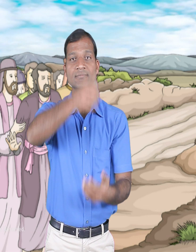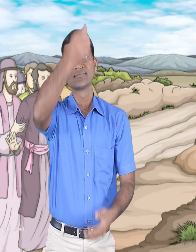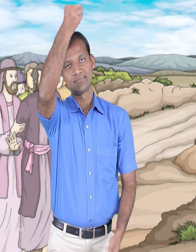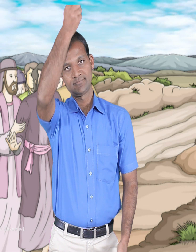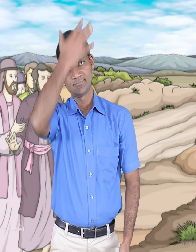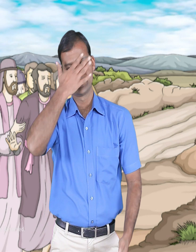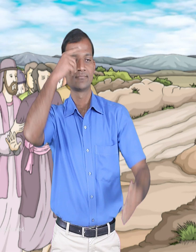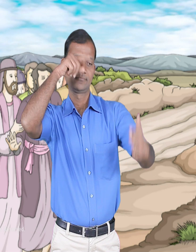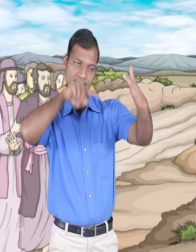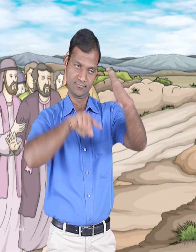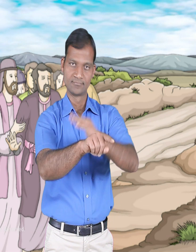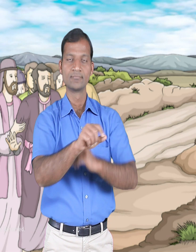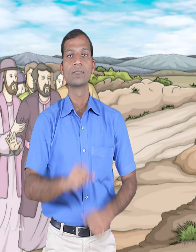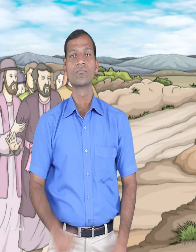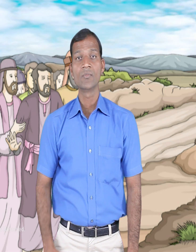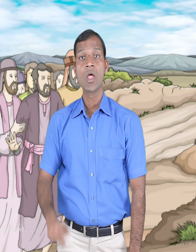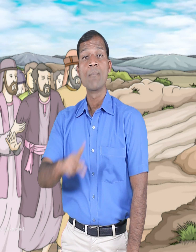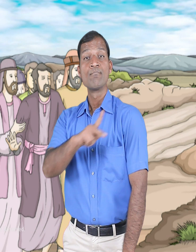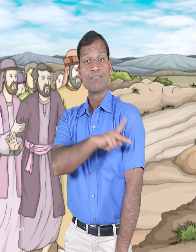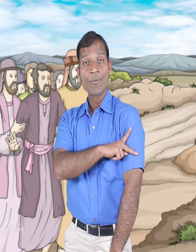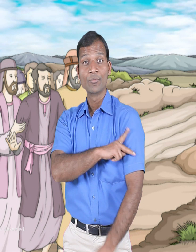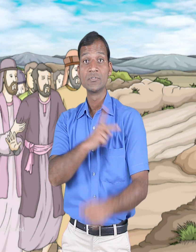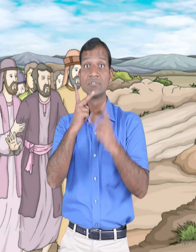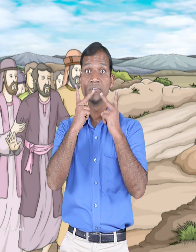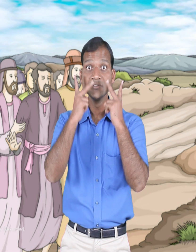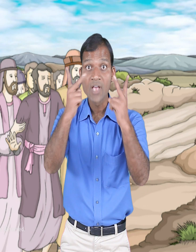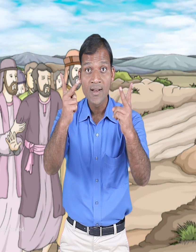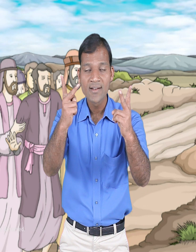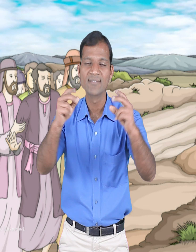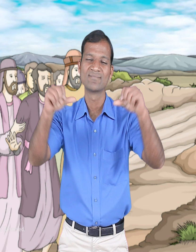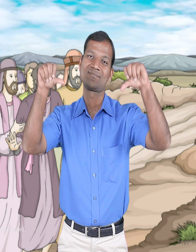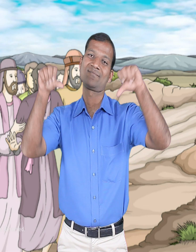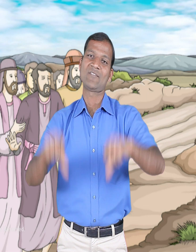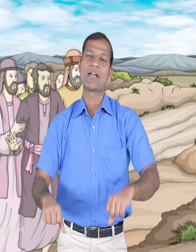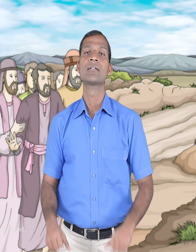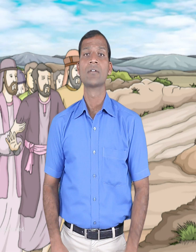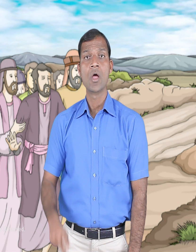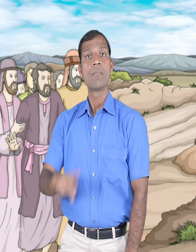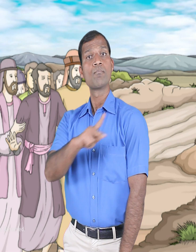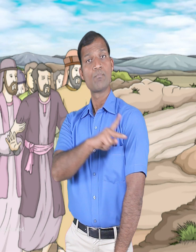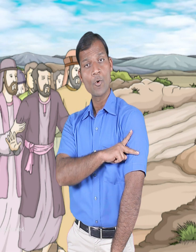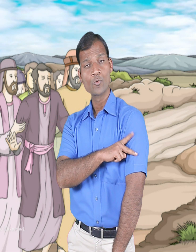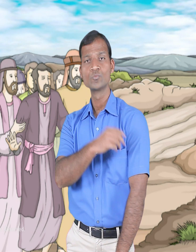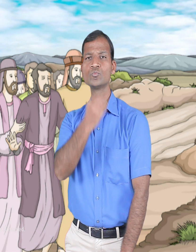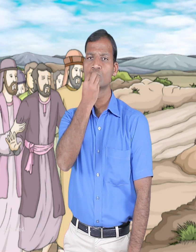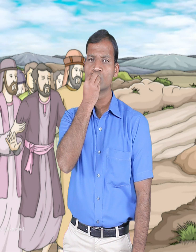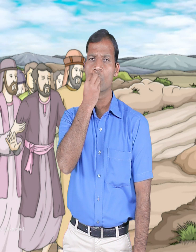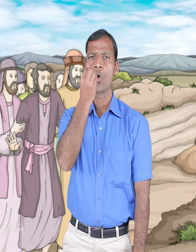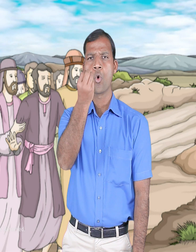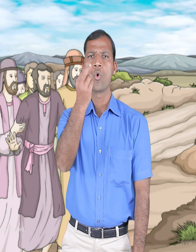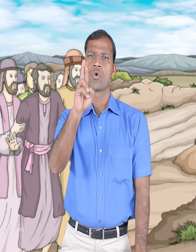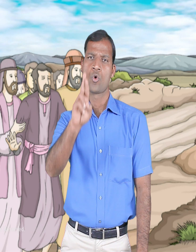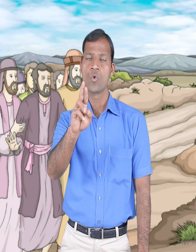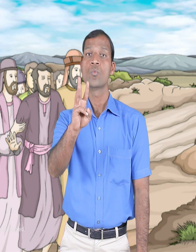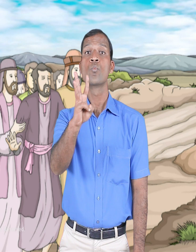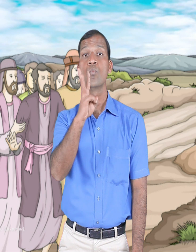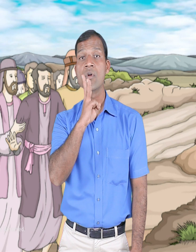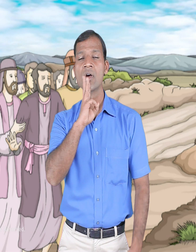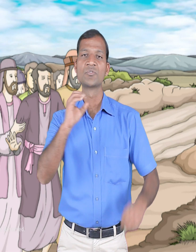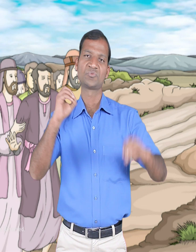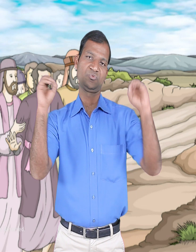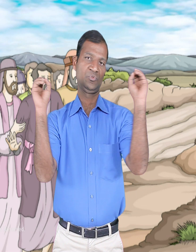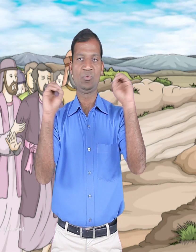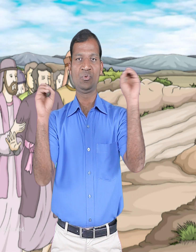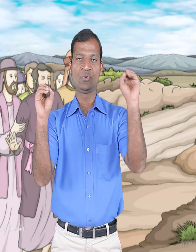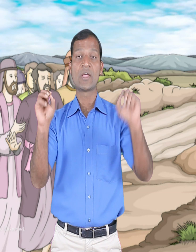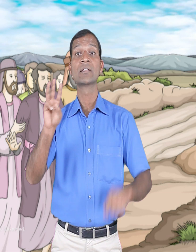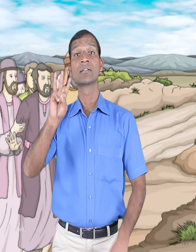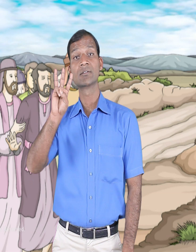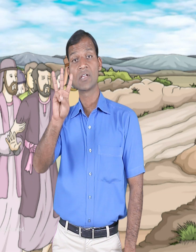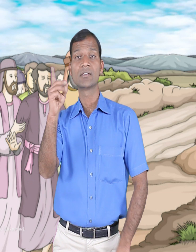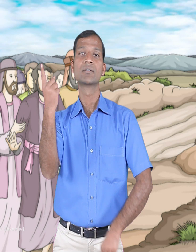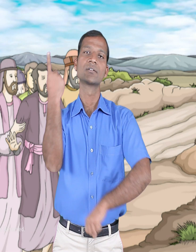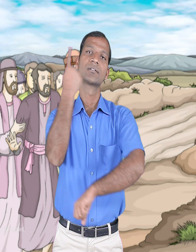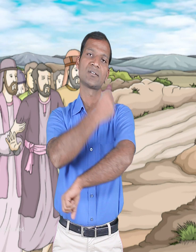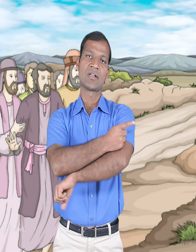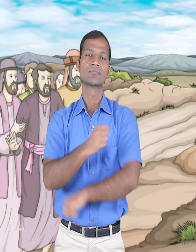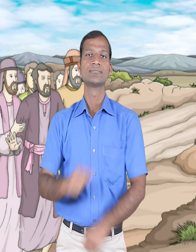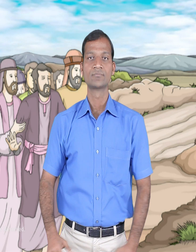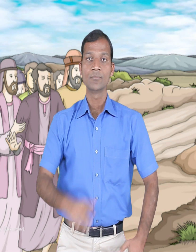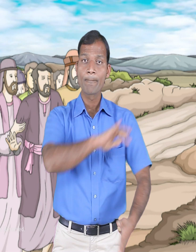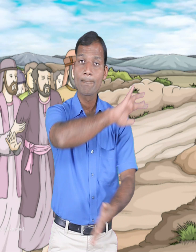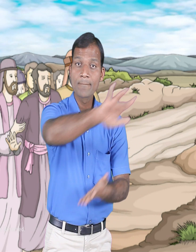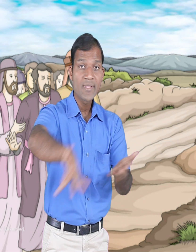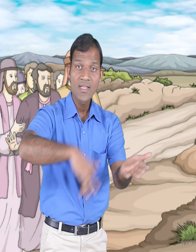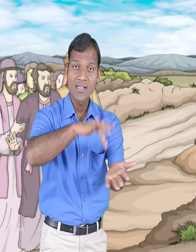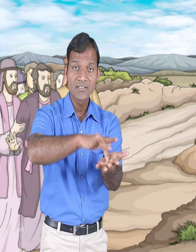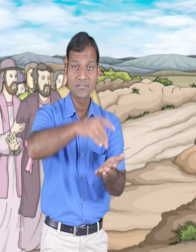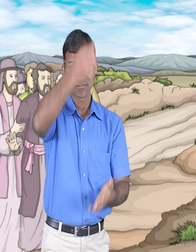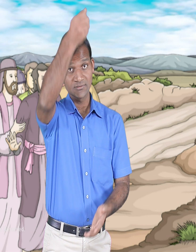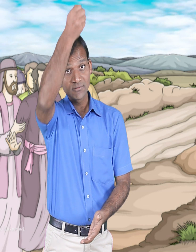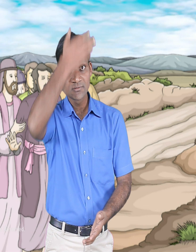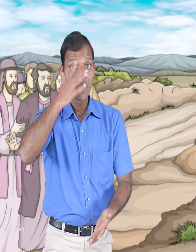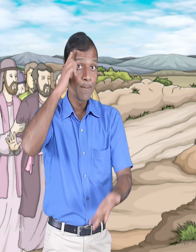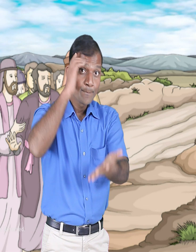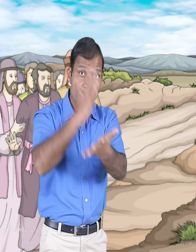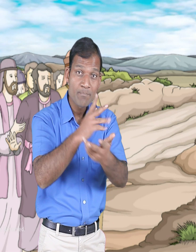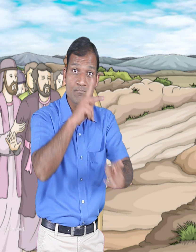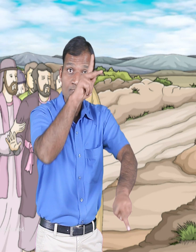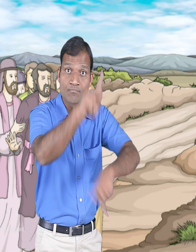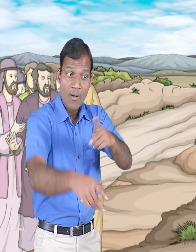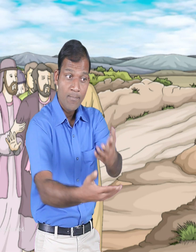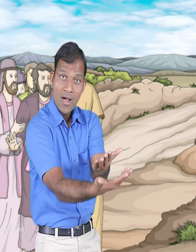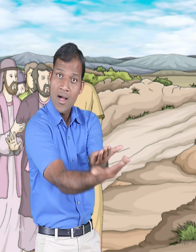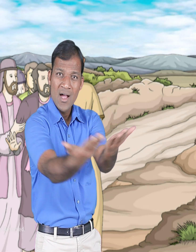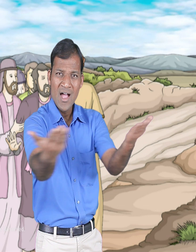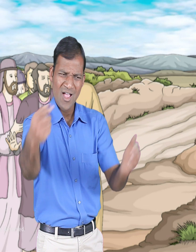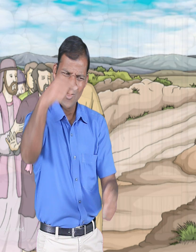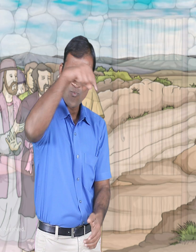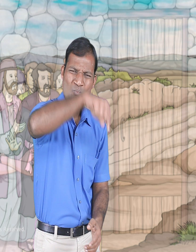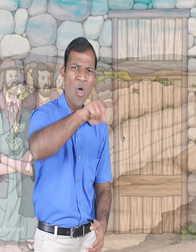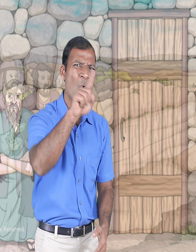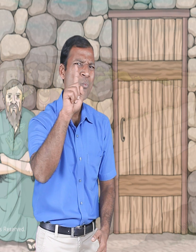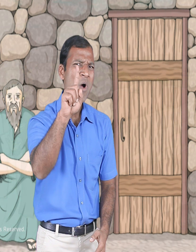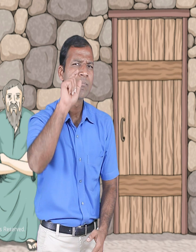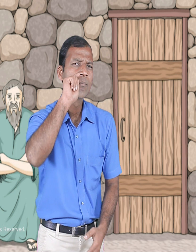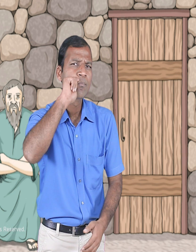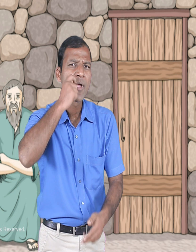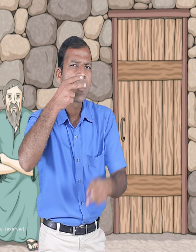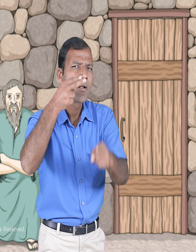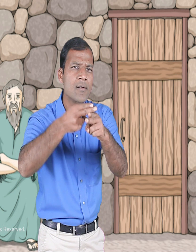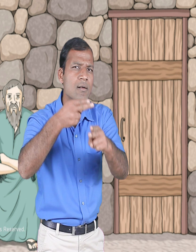For three days he was without sight, and he did not eat or drink anything.